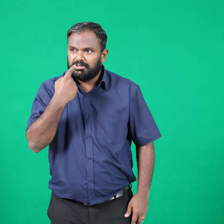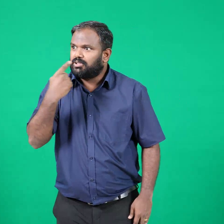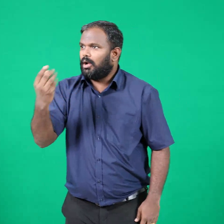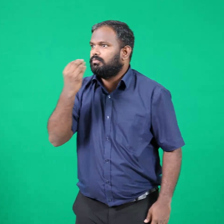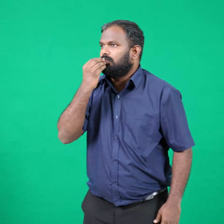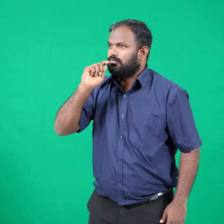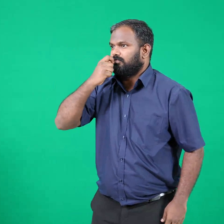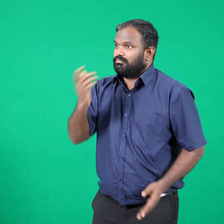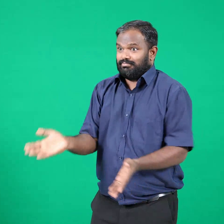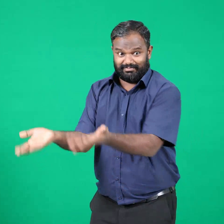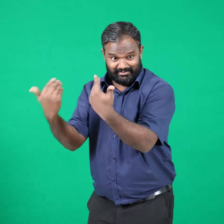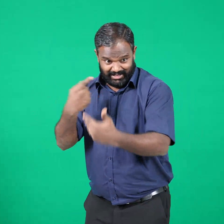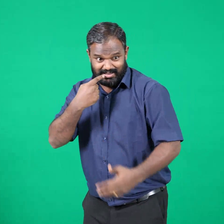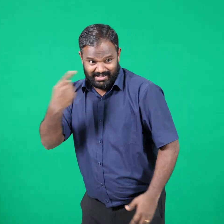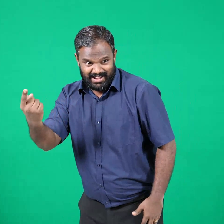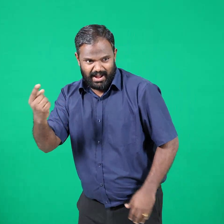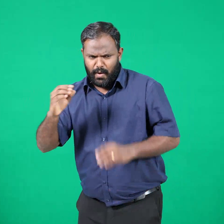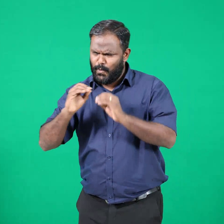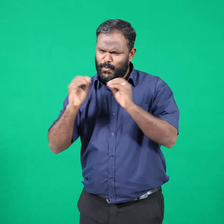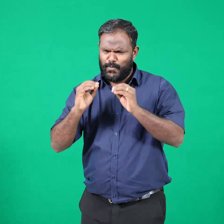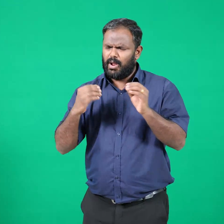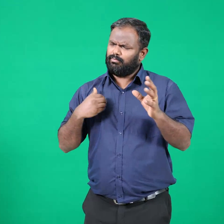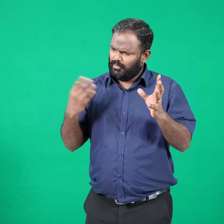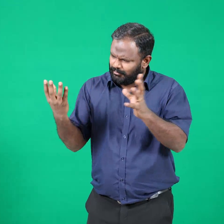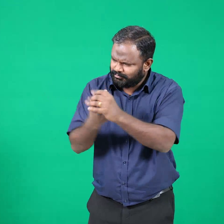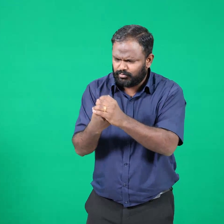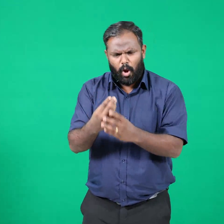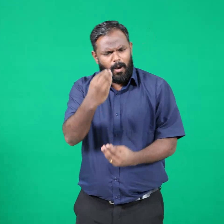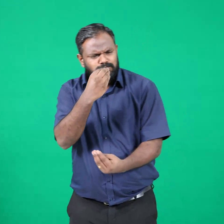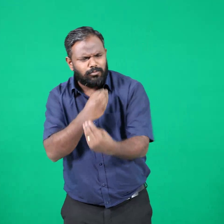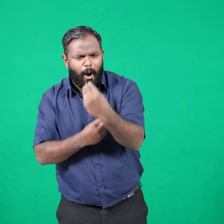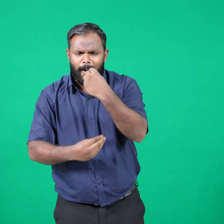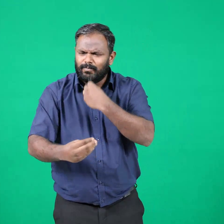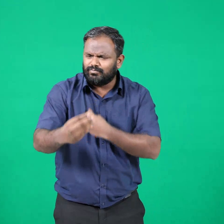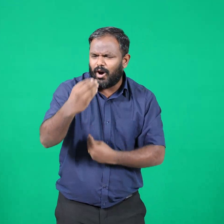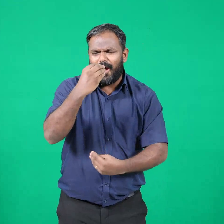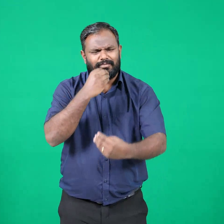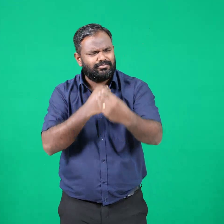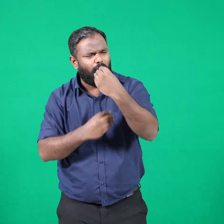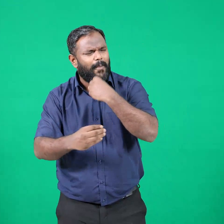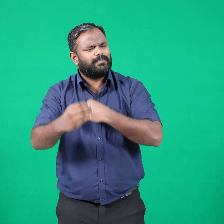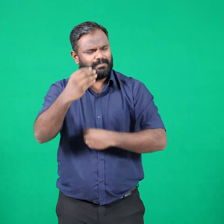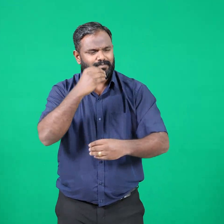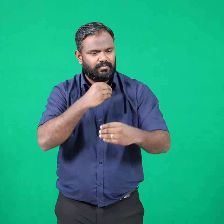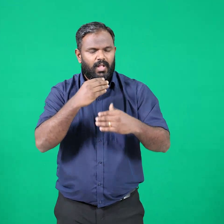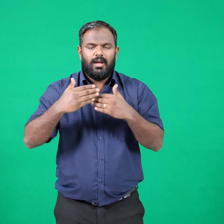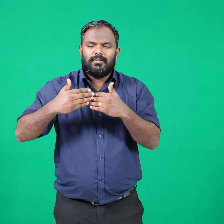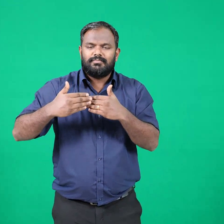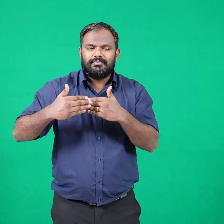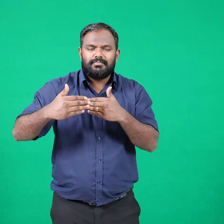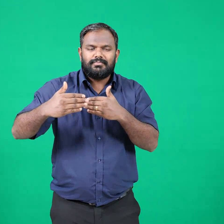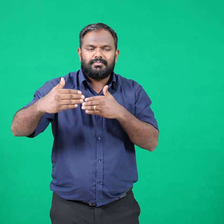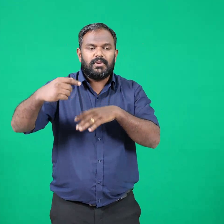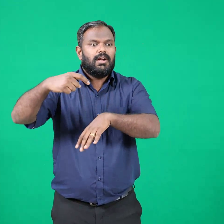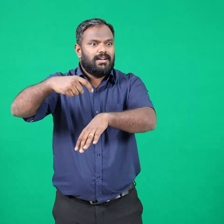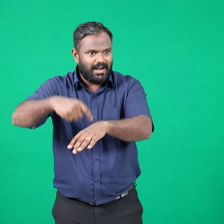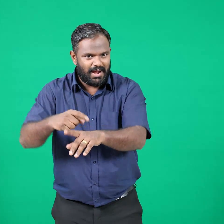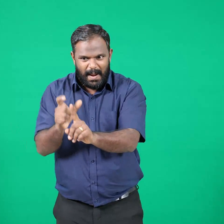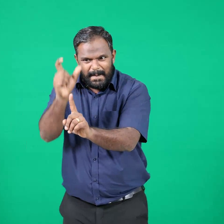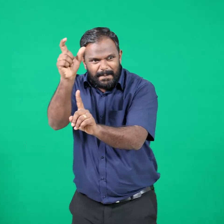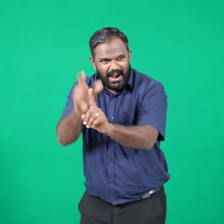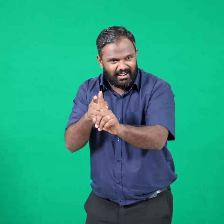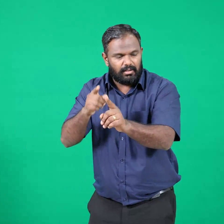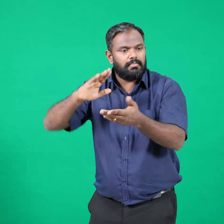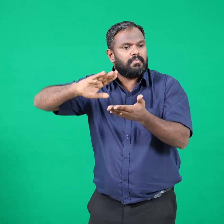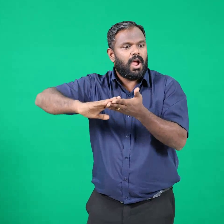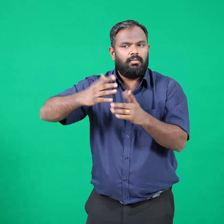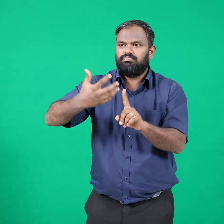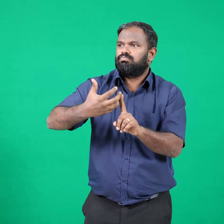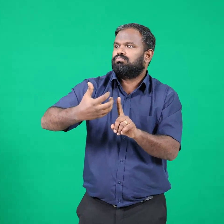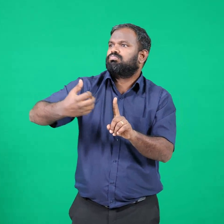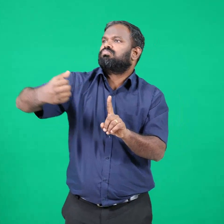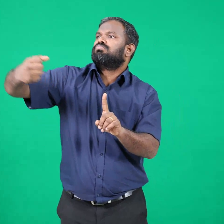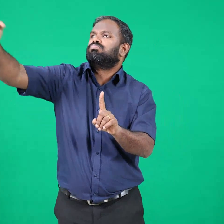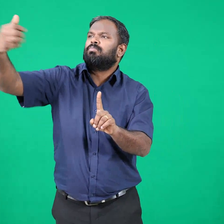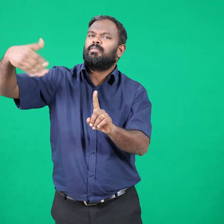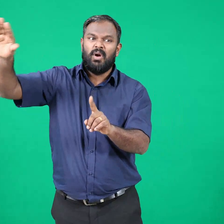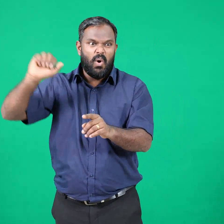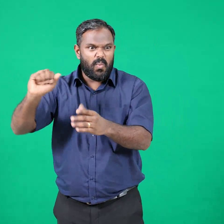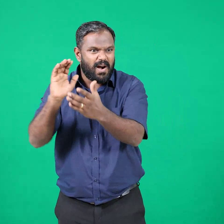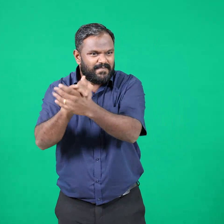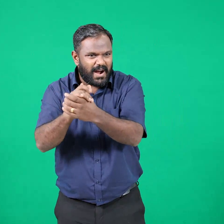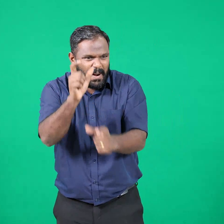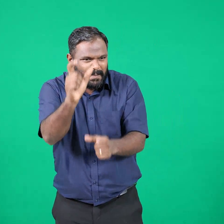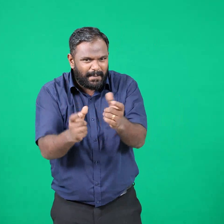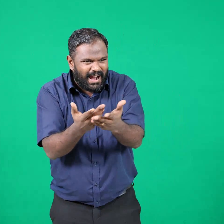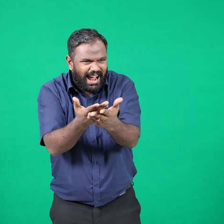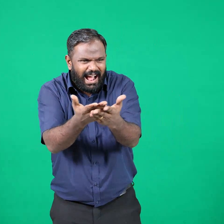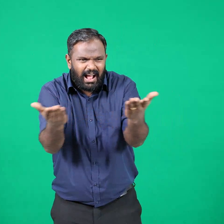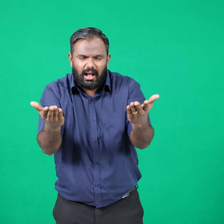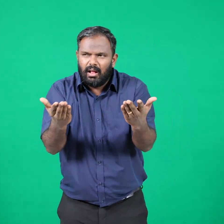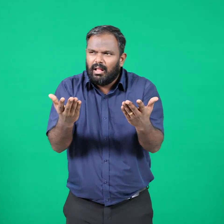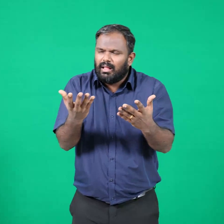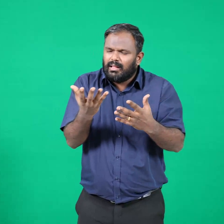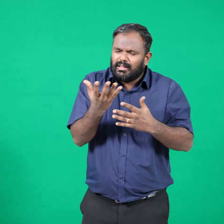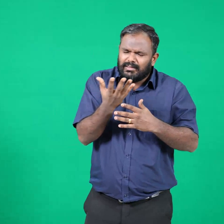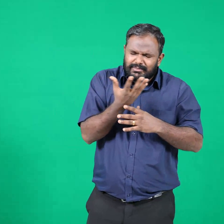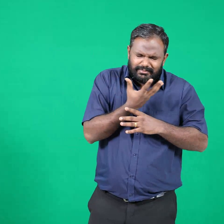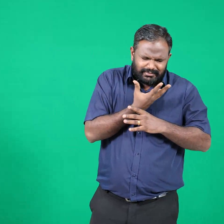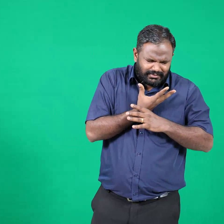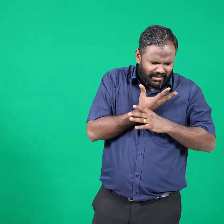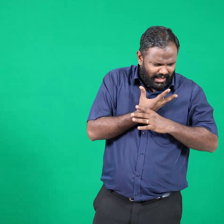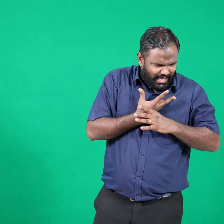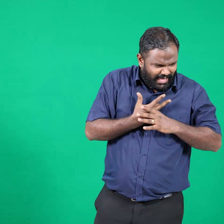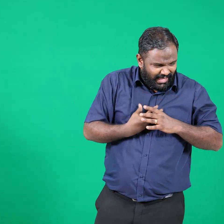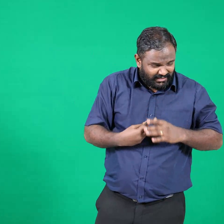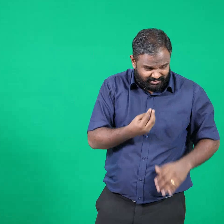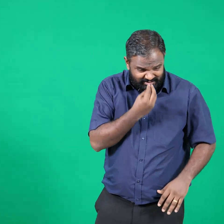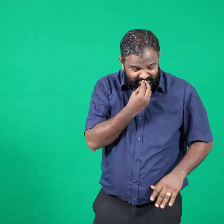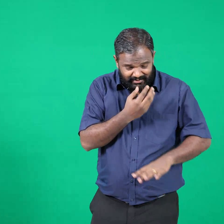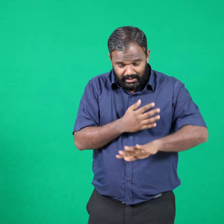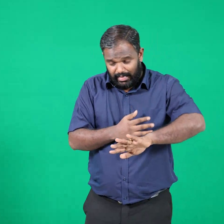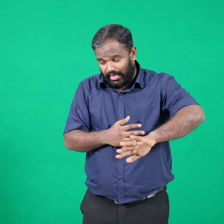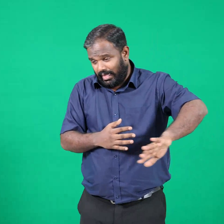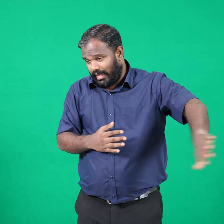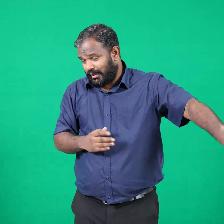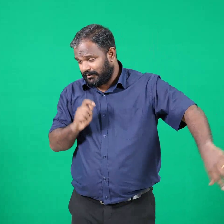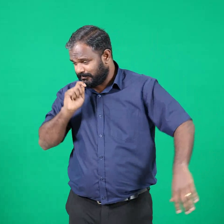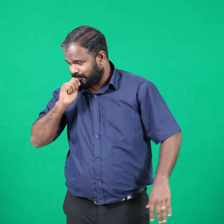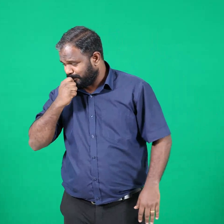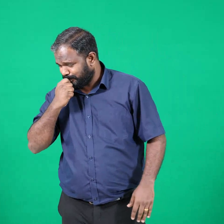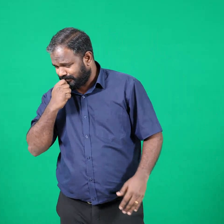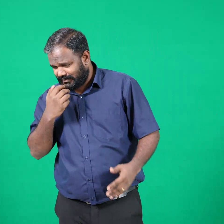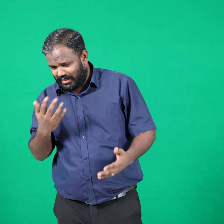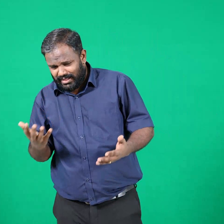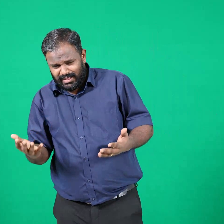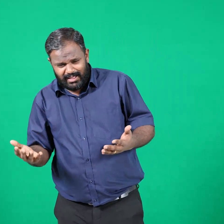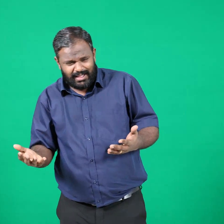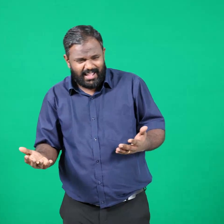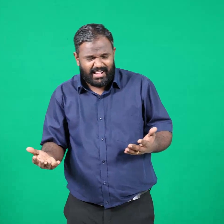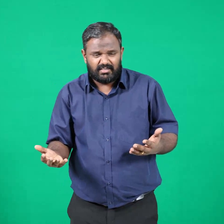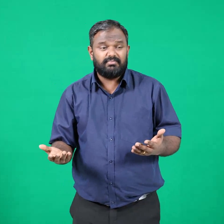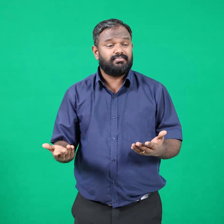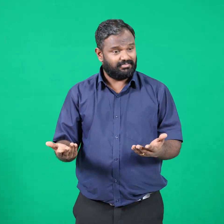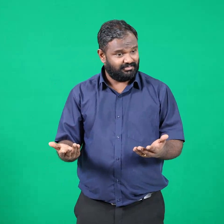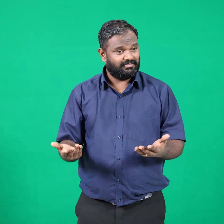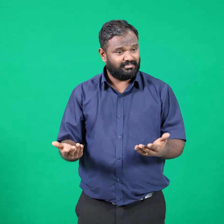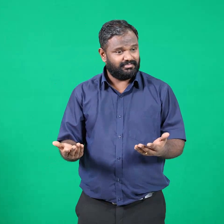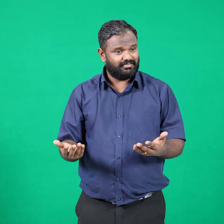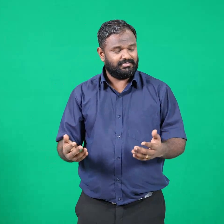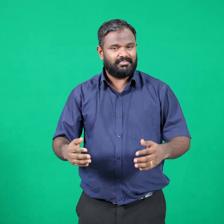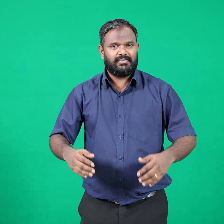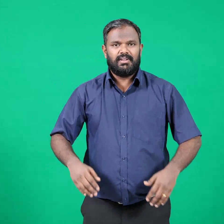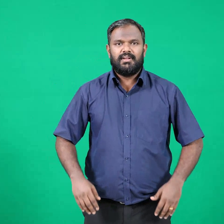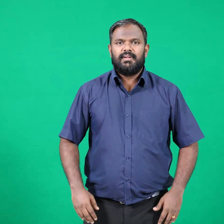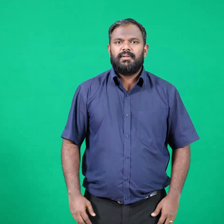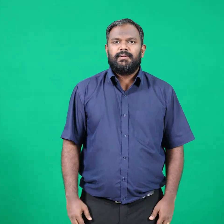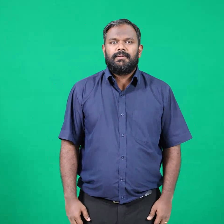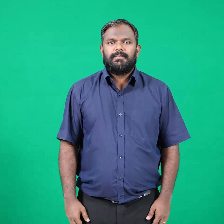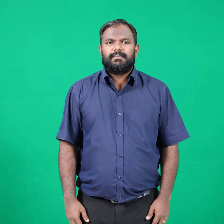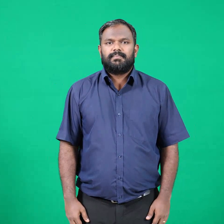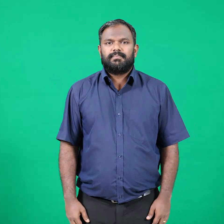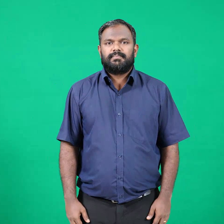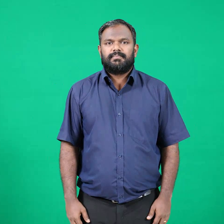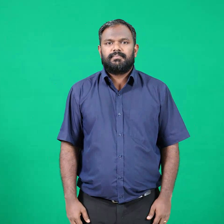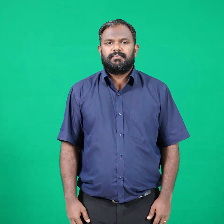But the time will come when the bridegroom will be taken from them; then they will fast."